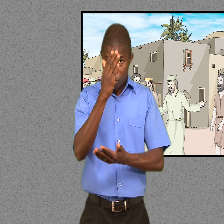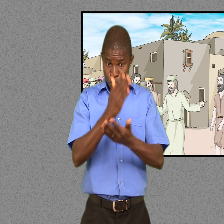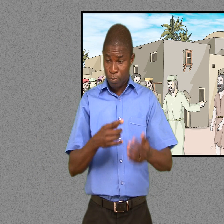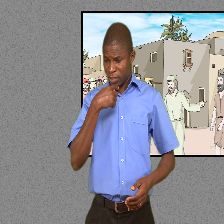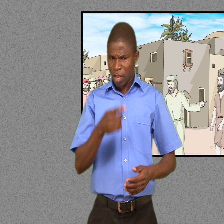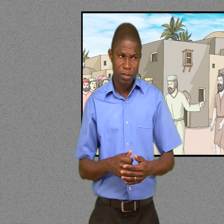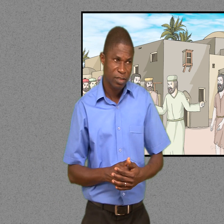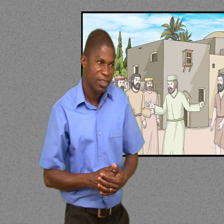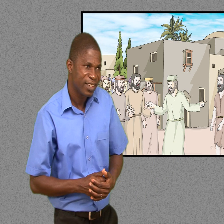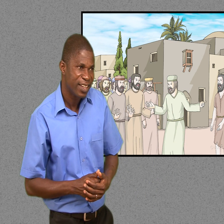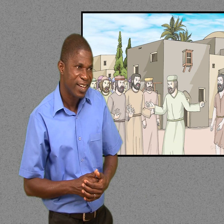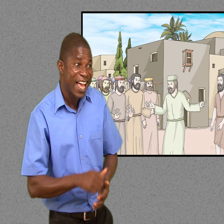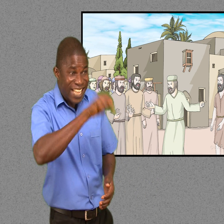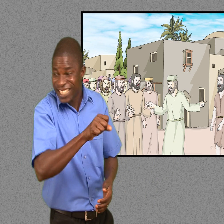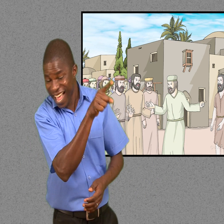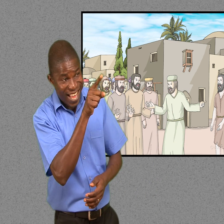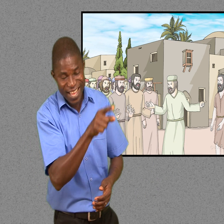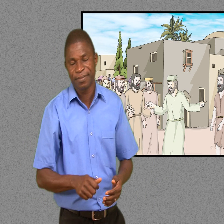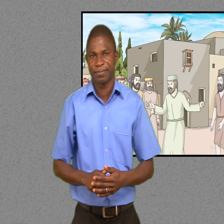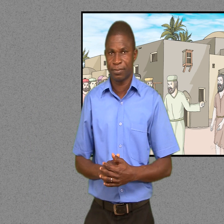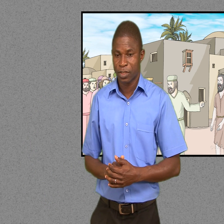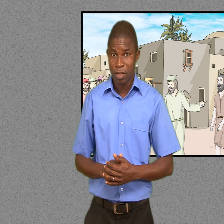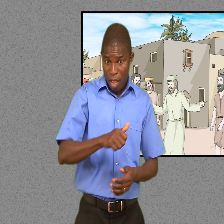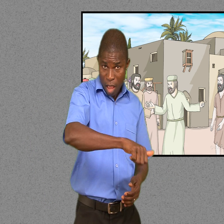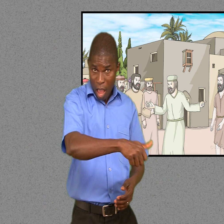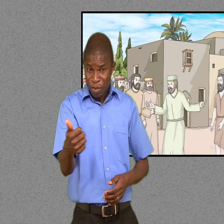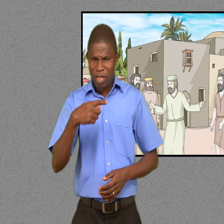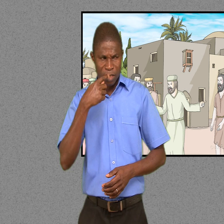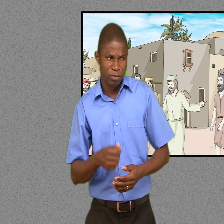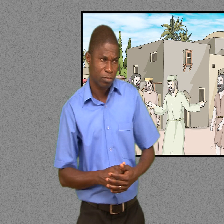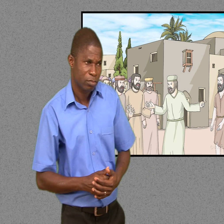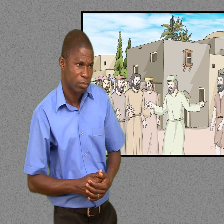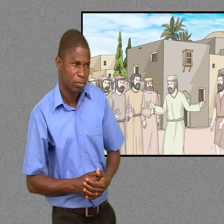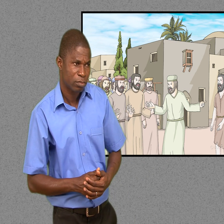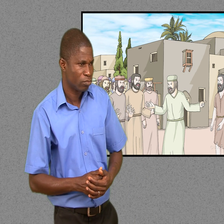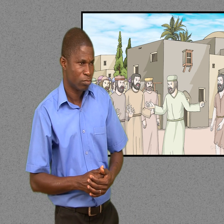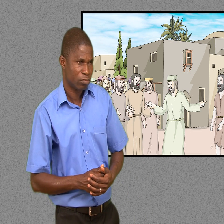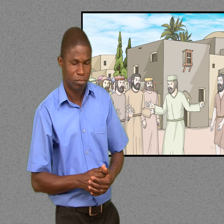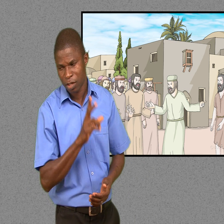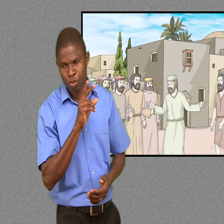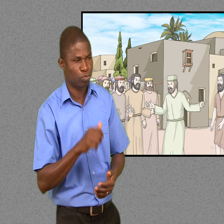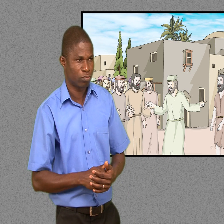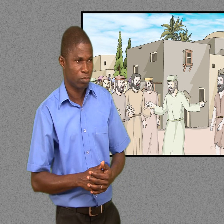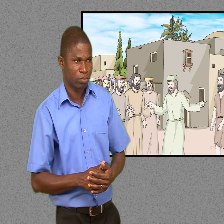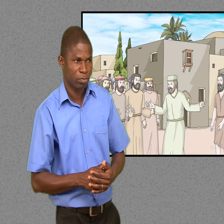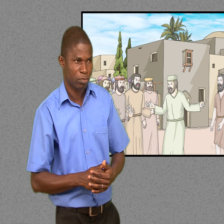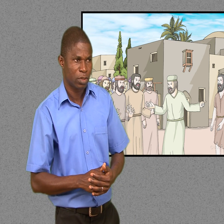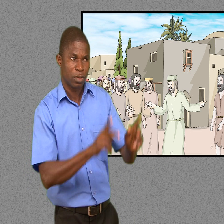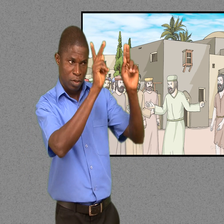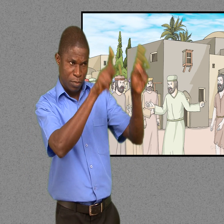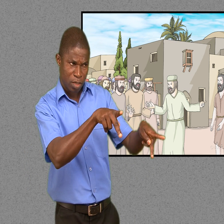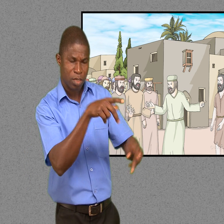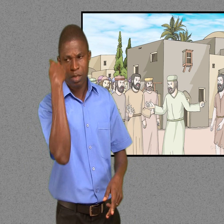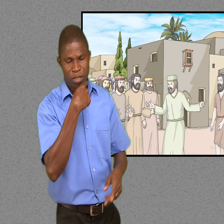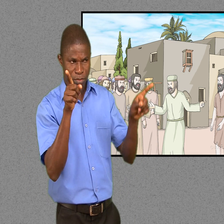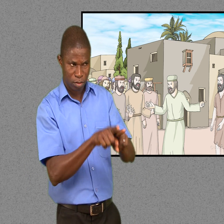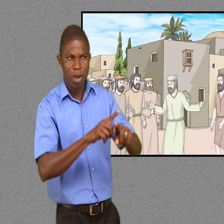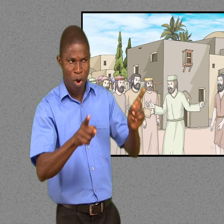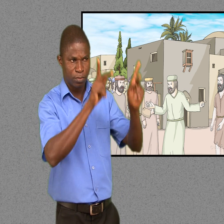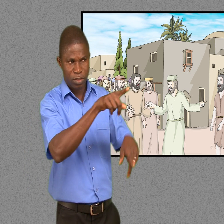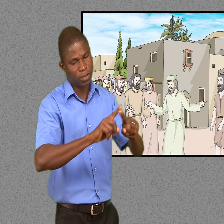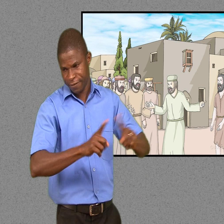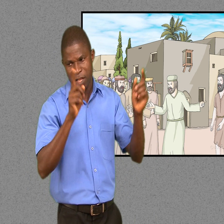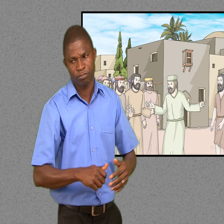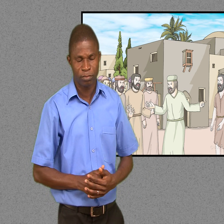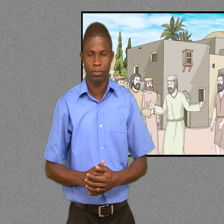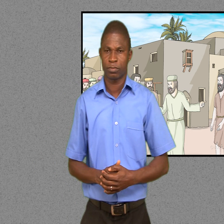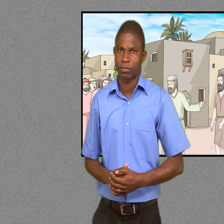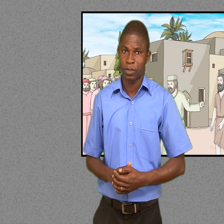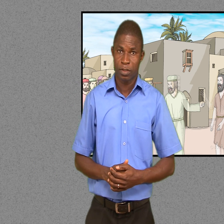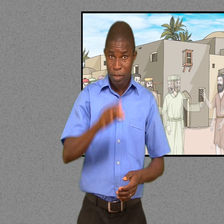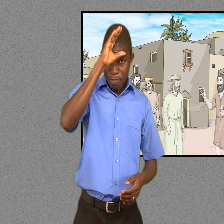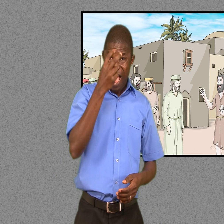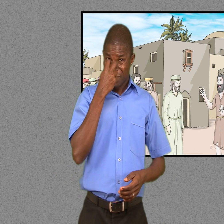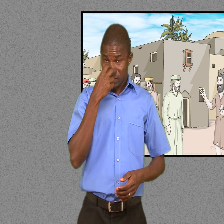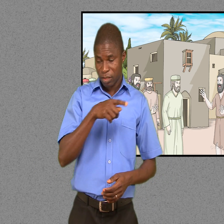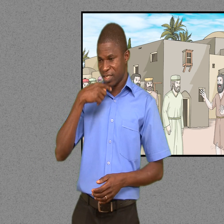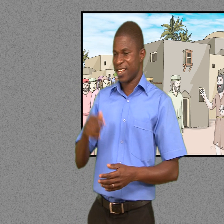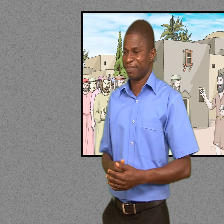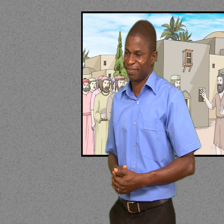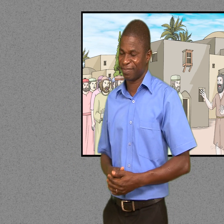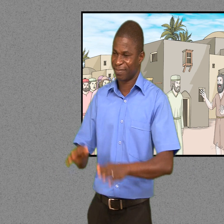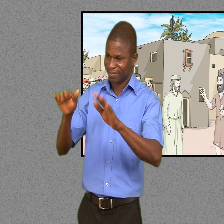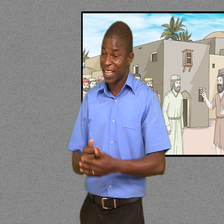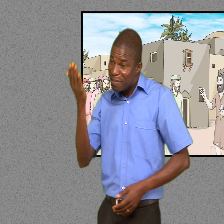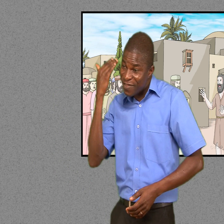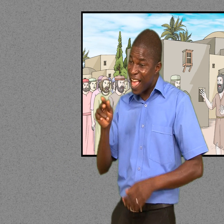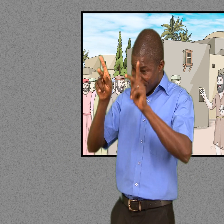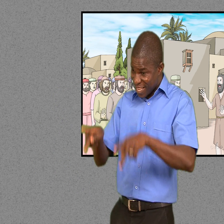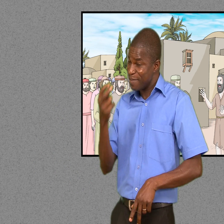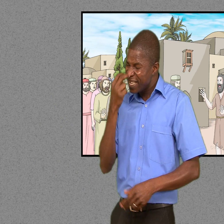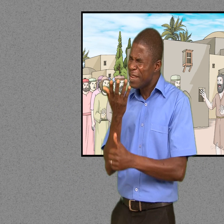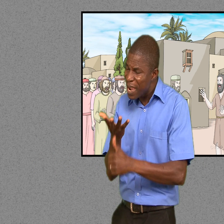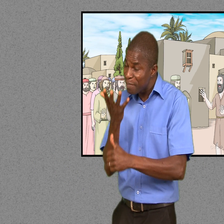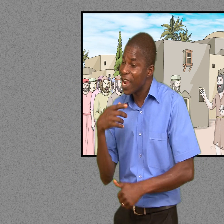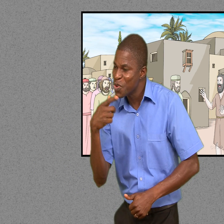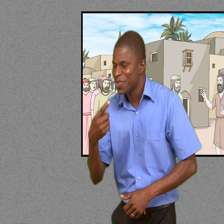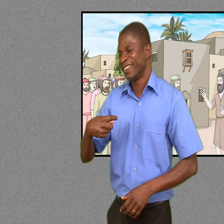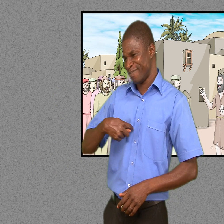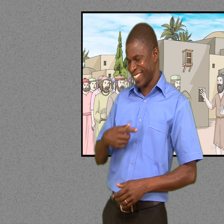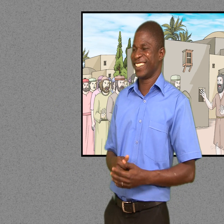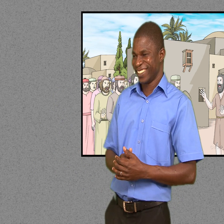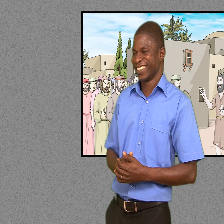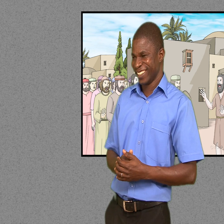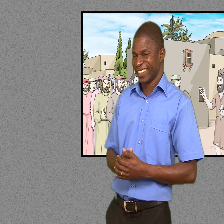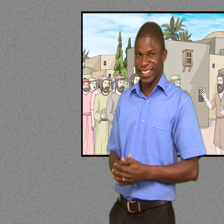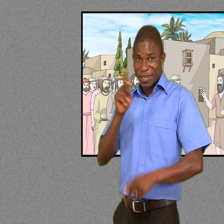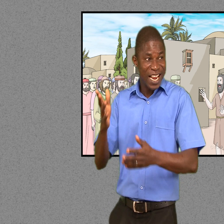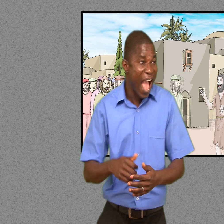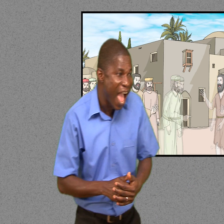Some claimed that he was, but others said, “No, he just looks like him.” But the man kept saying, “I am the one.”